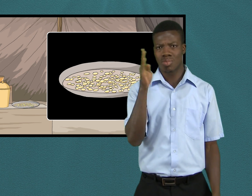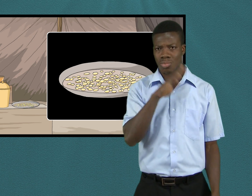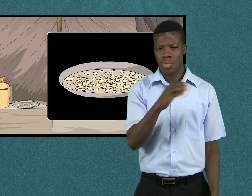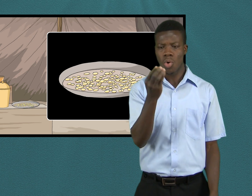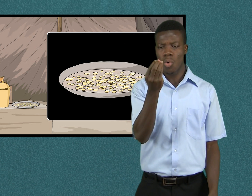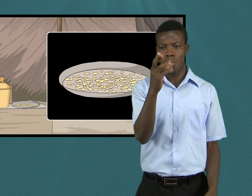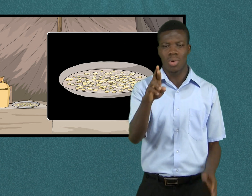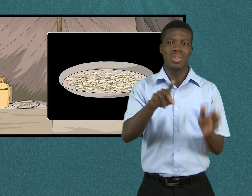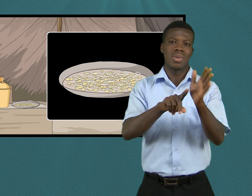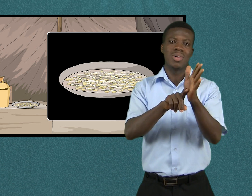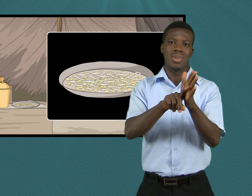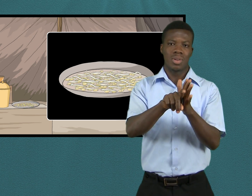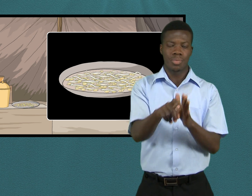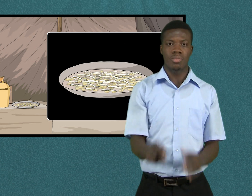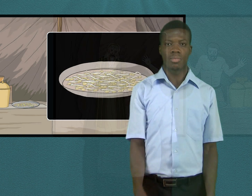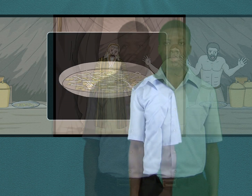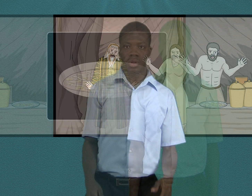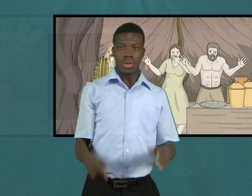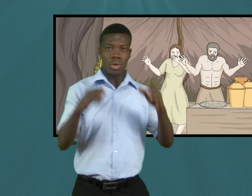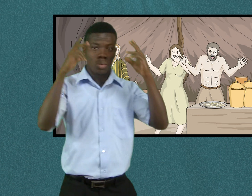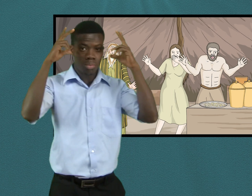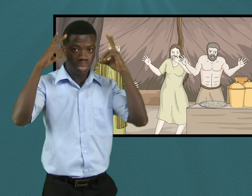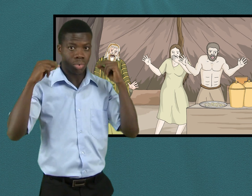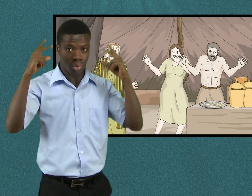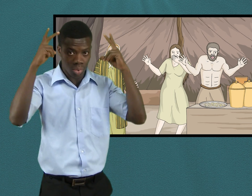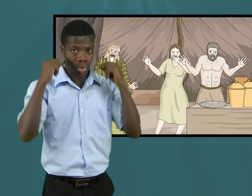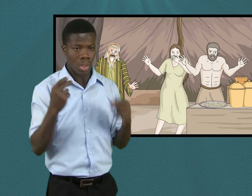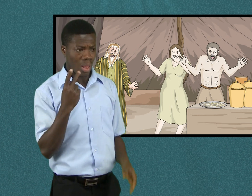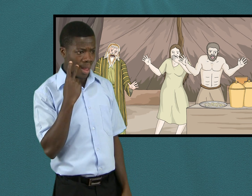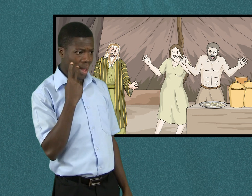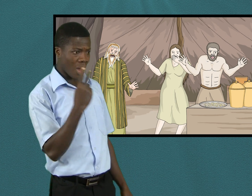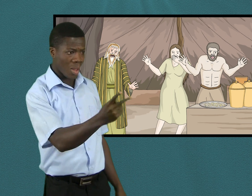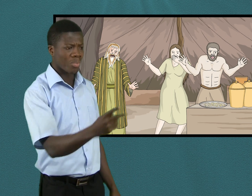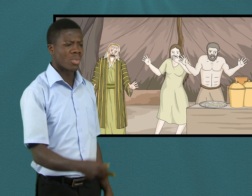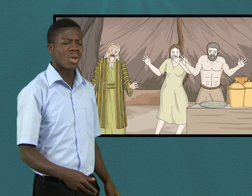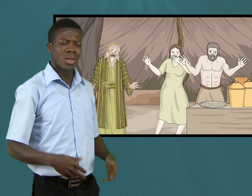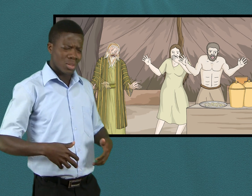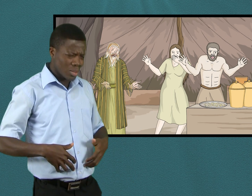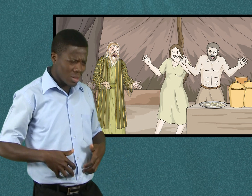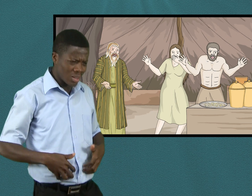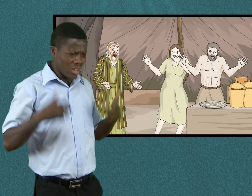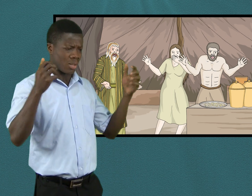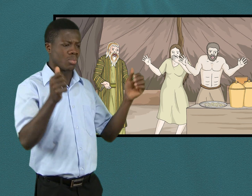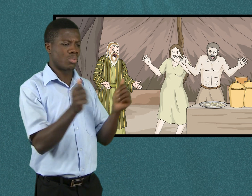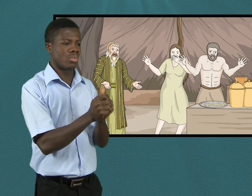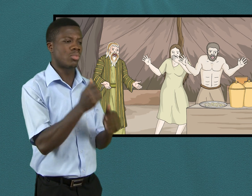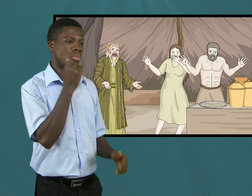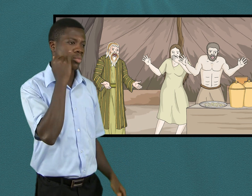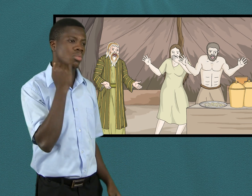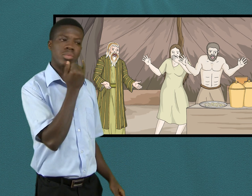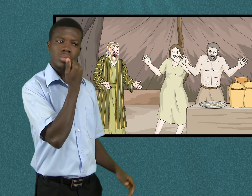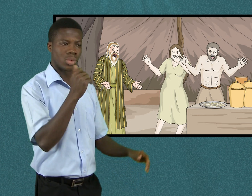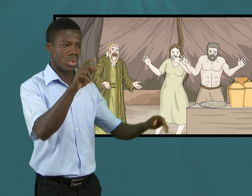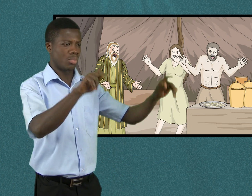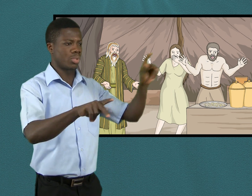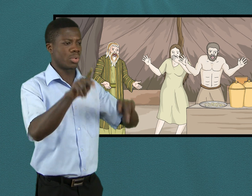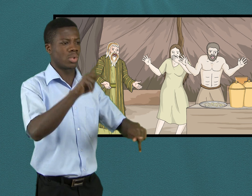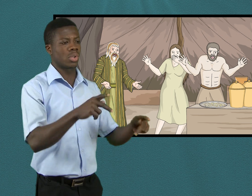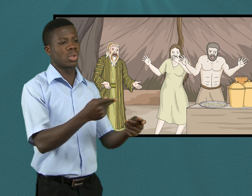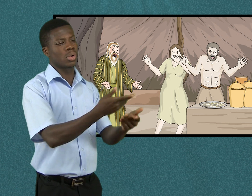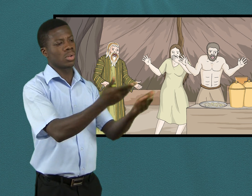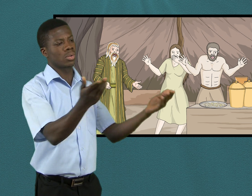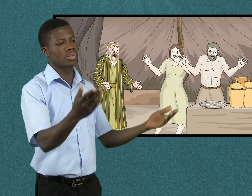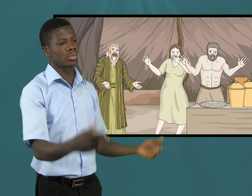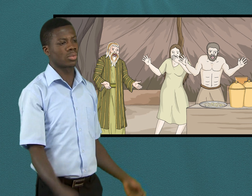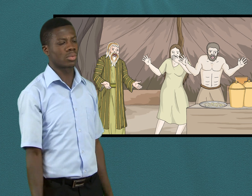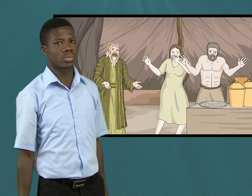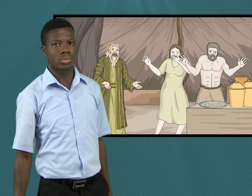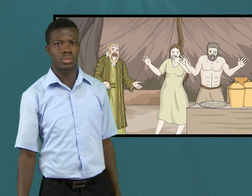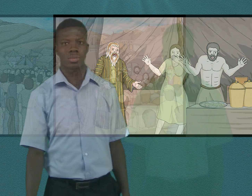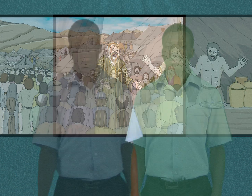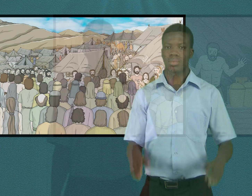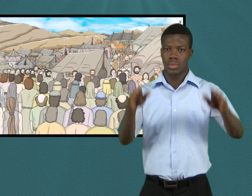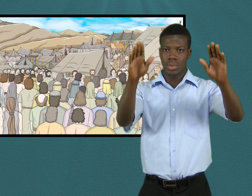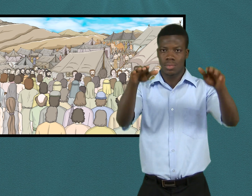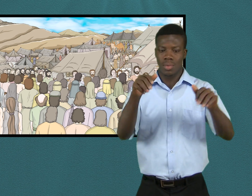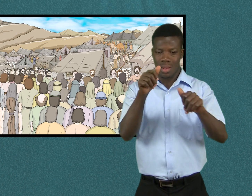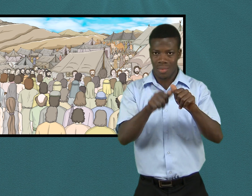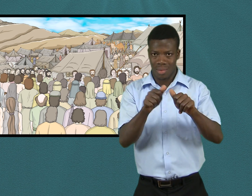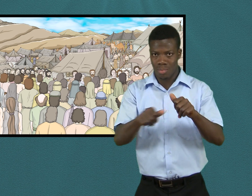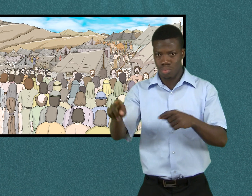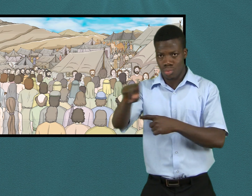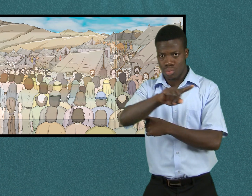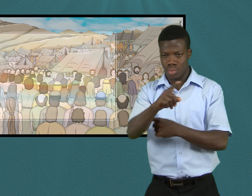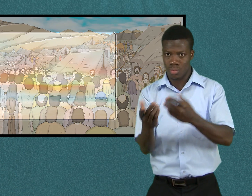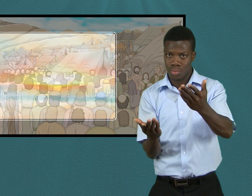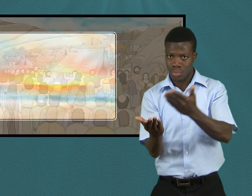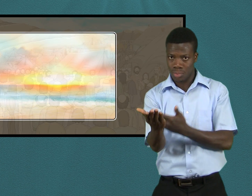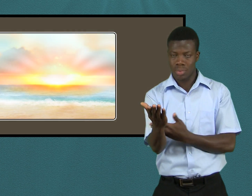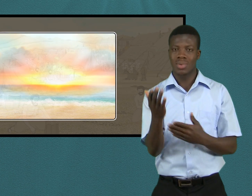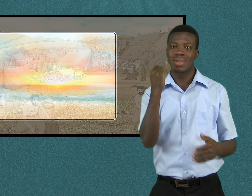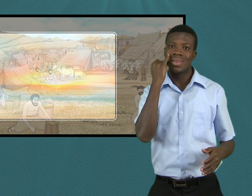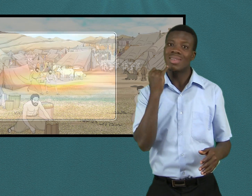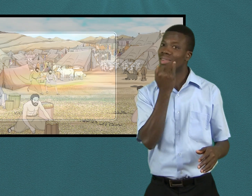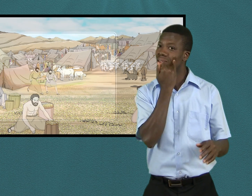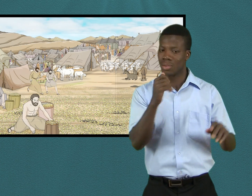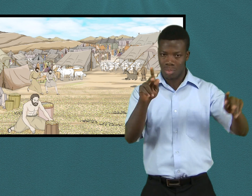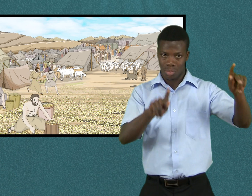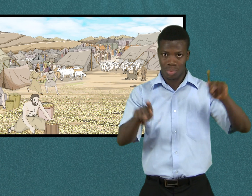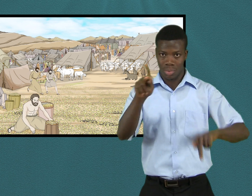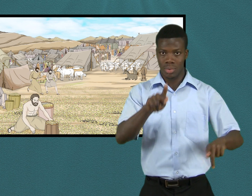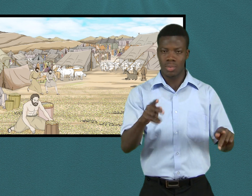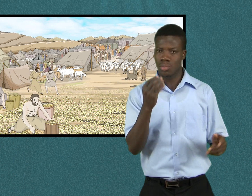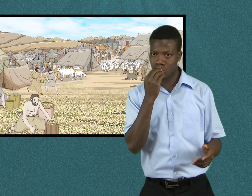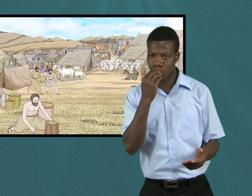So Moses was angry with them.